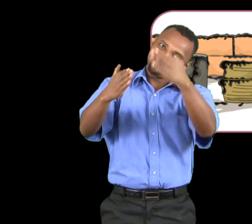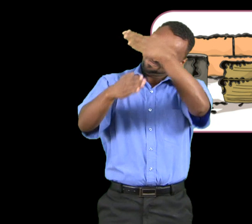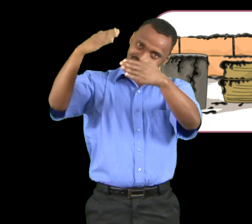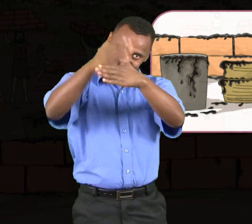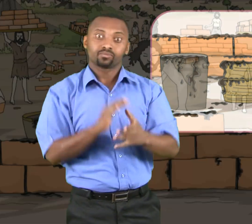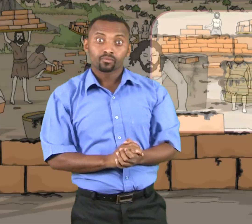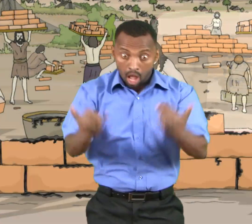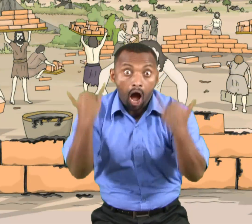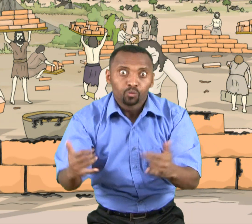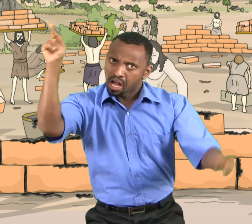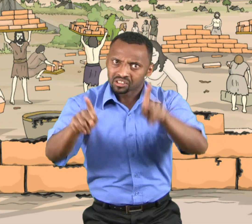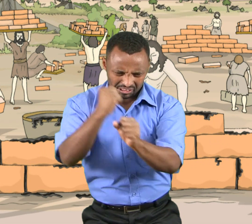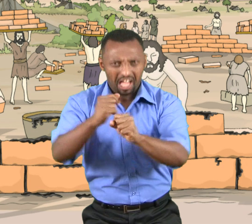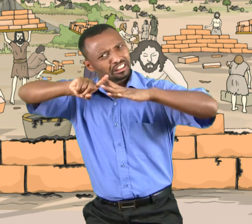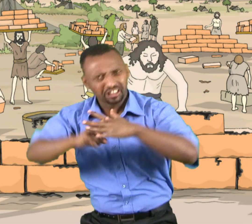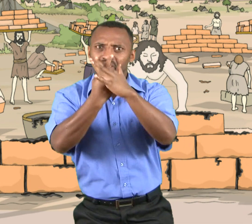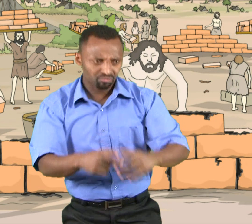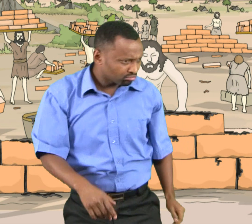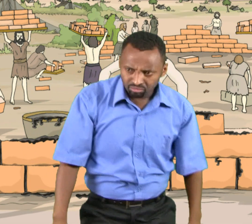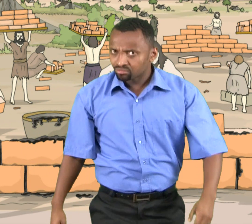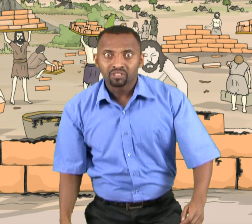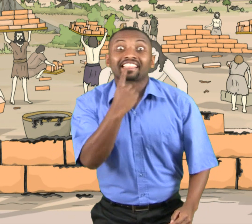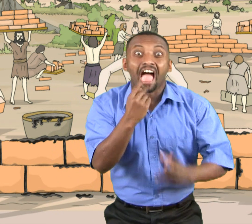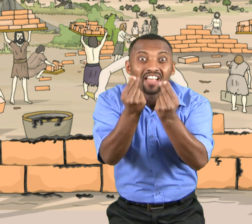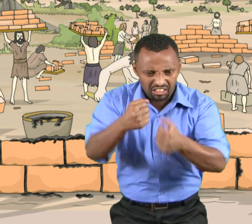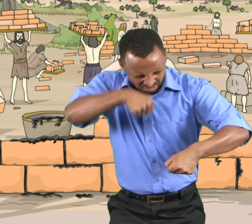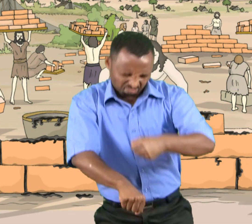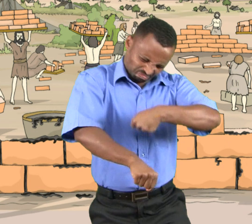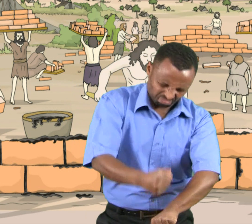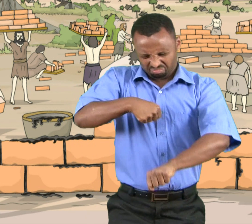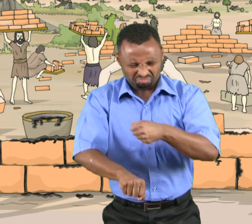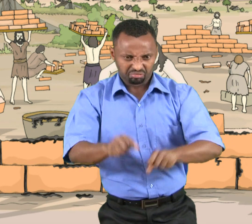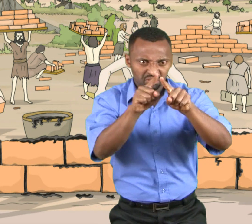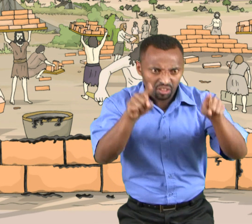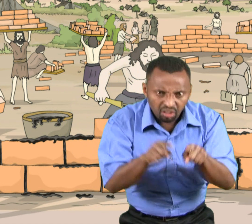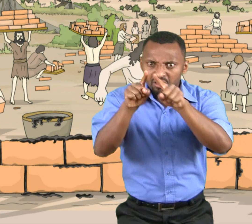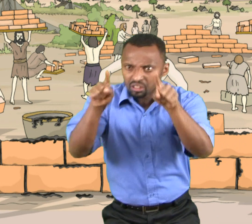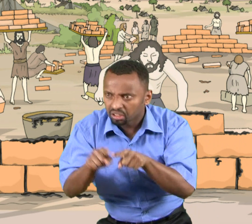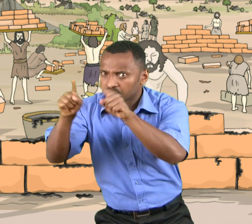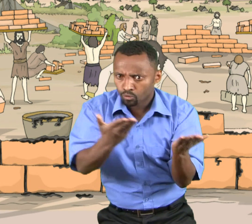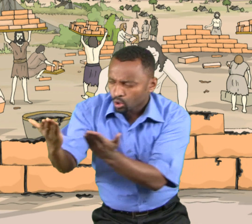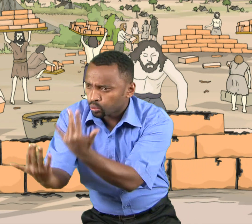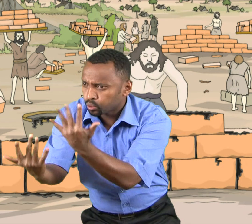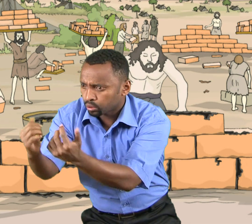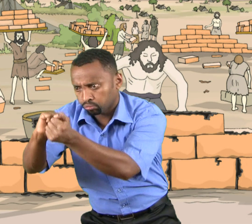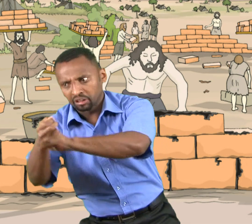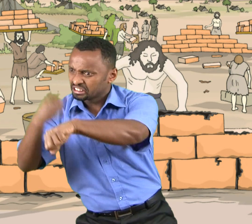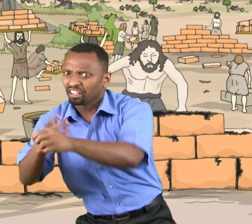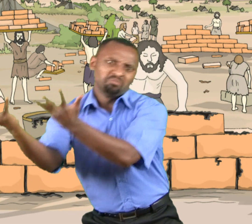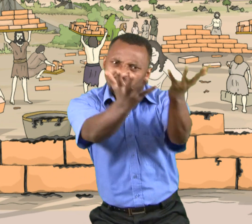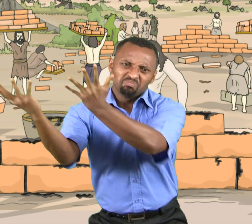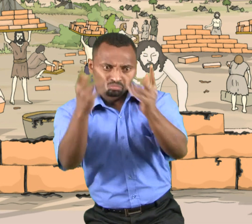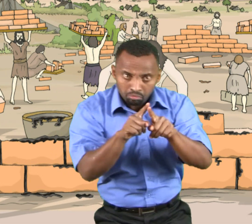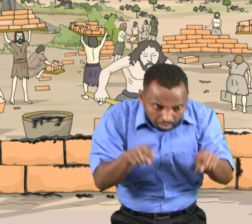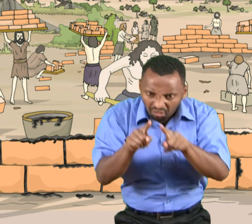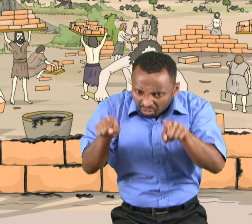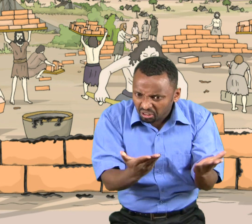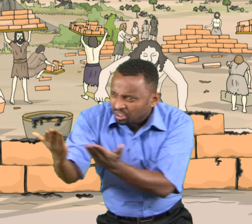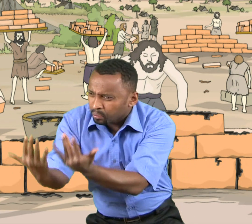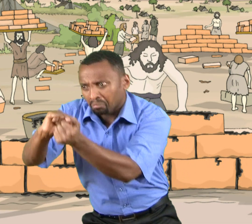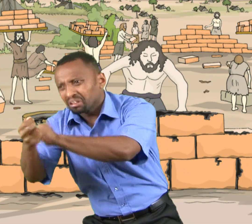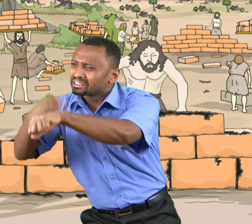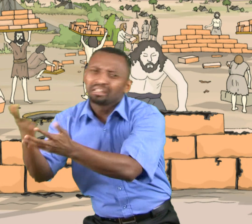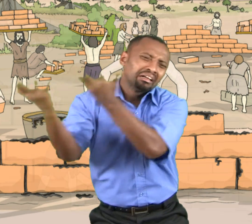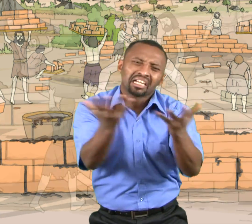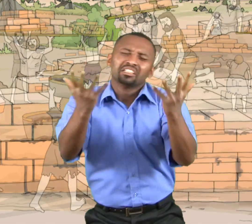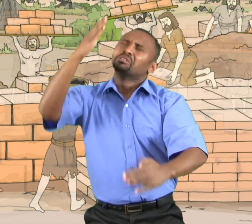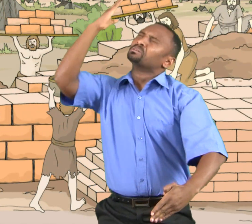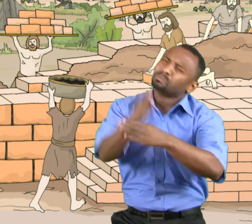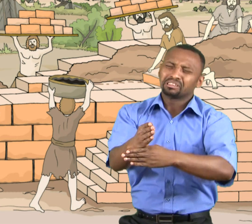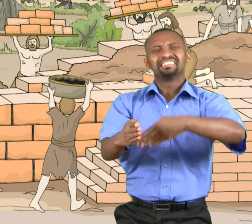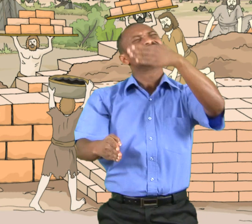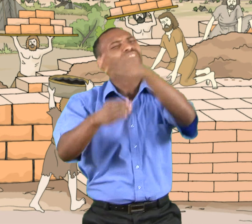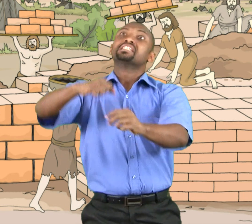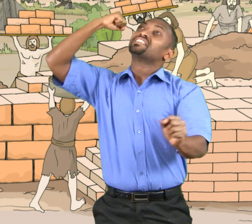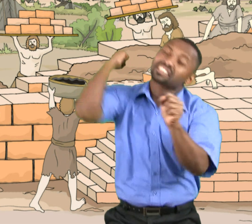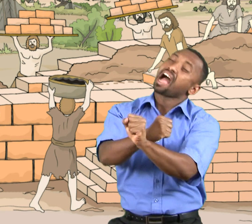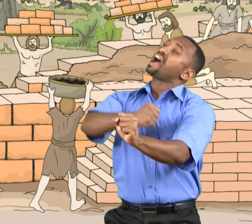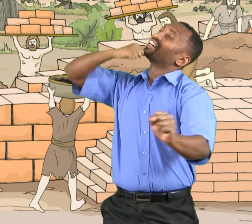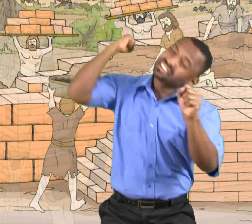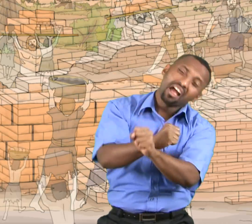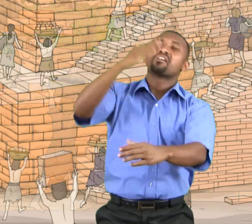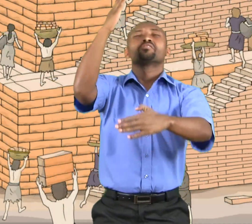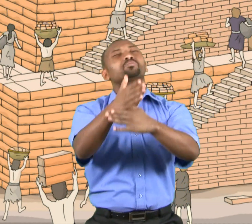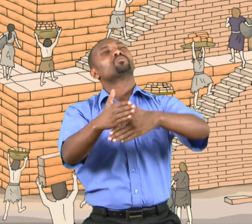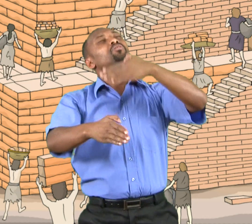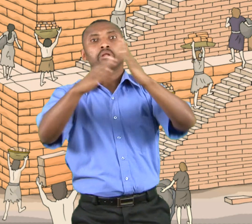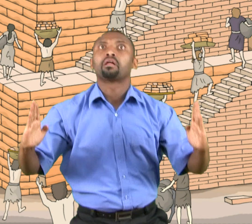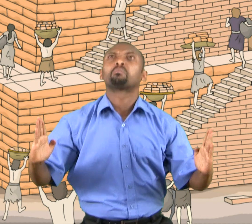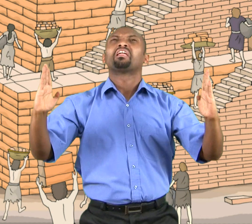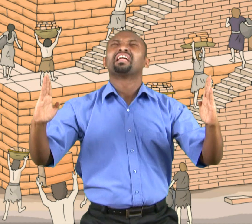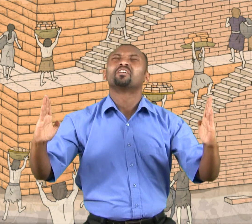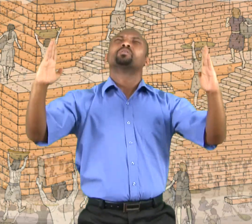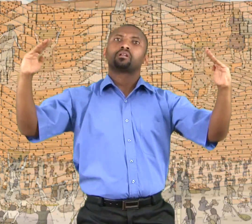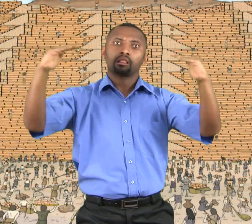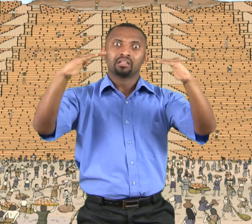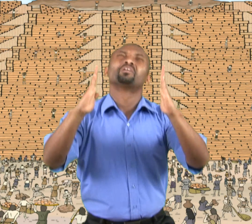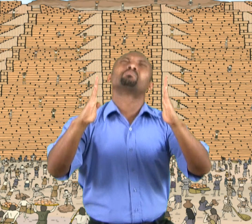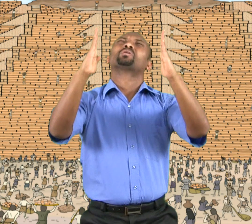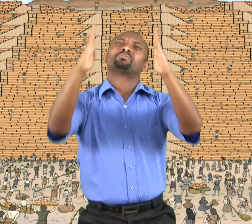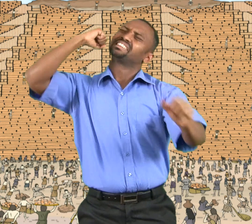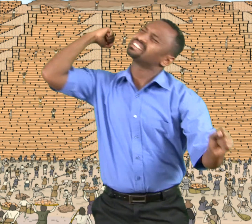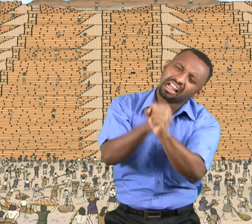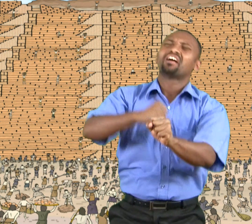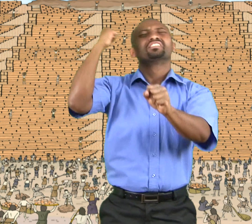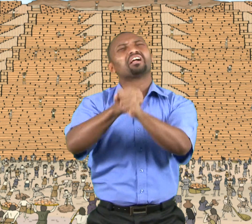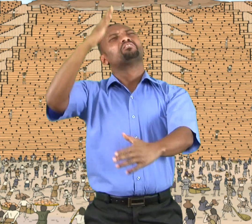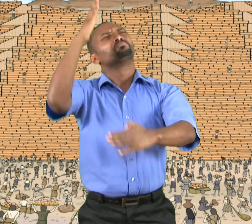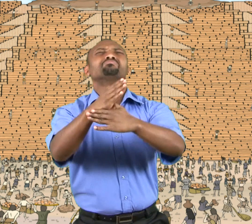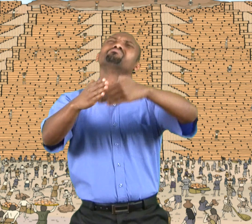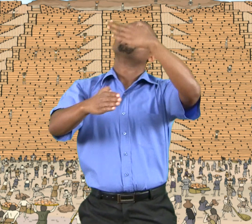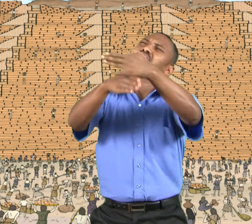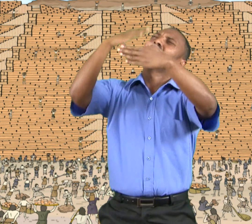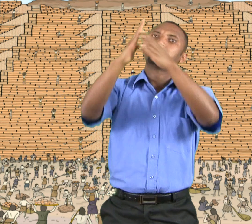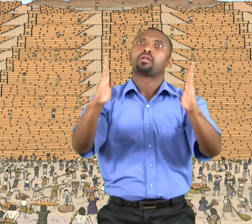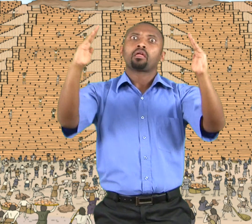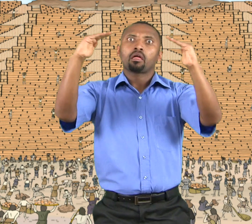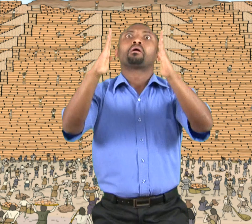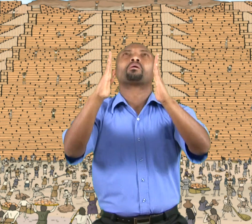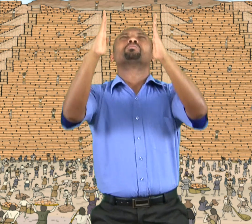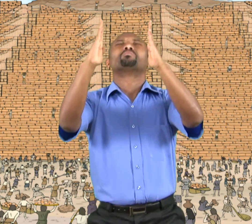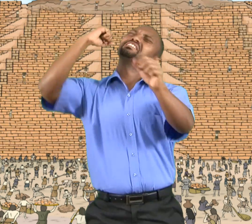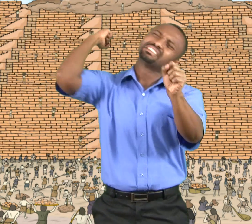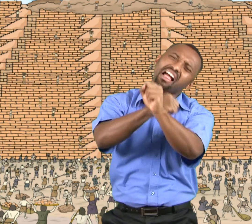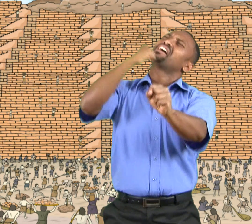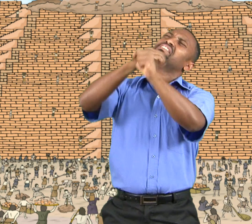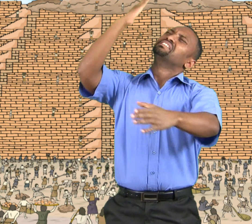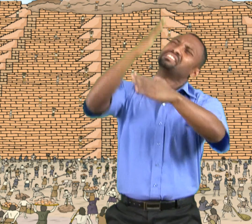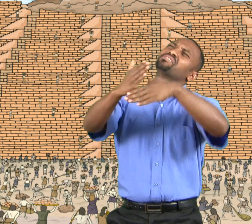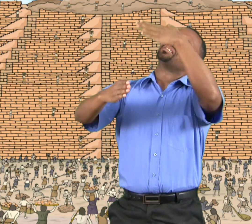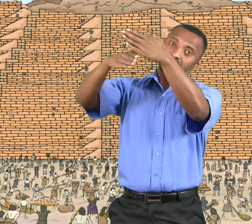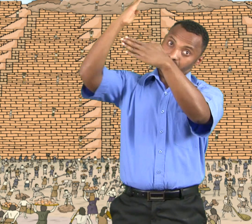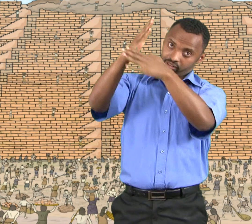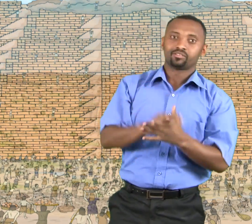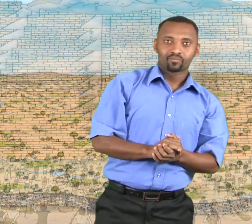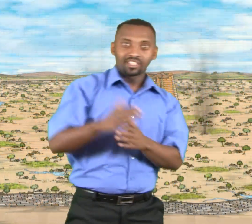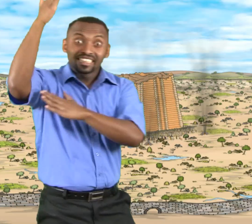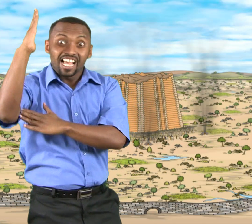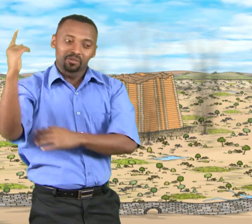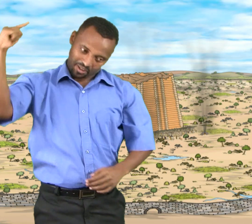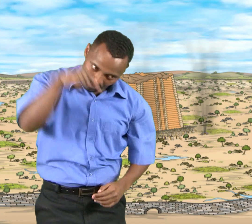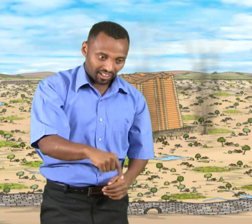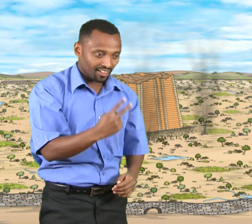“Come,” they said, “let us build for ourselves a city with a tower that reaches to the heavens, that we may make a name for ourselves and not be scattered over the face of all the earth.”